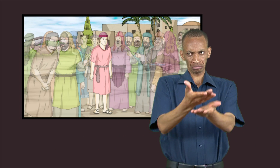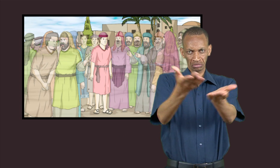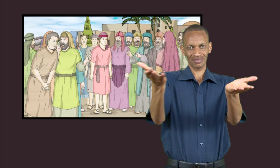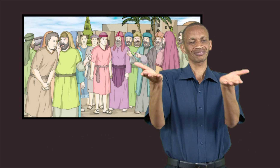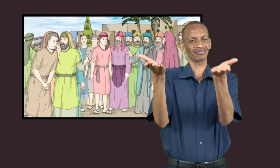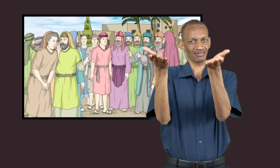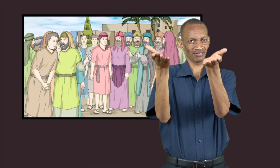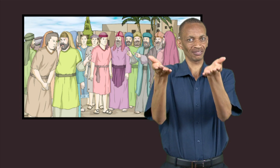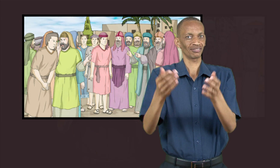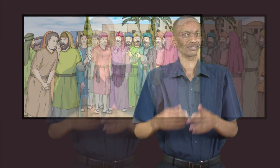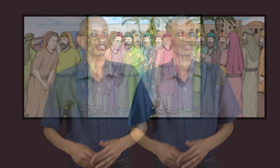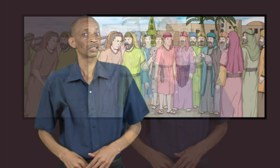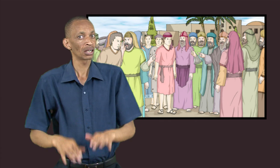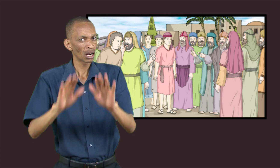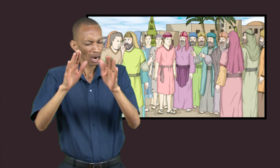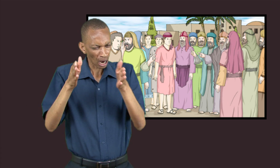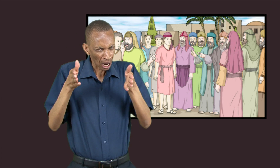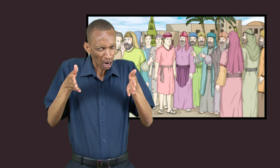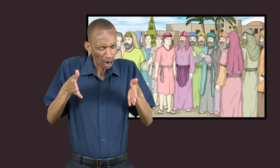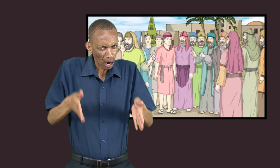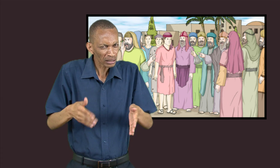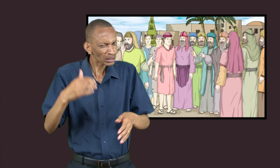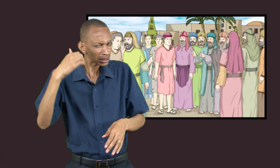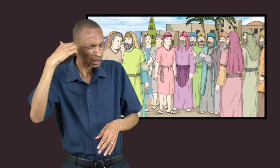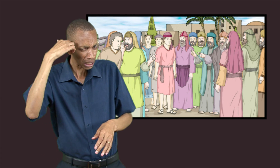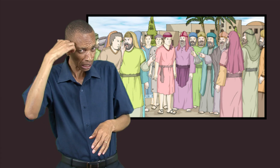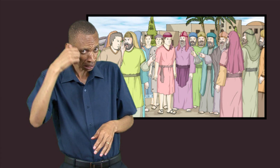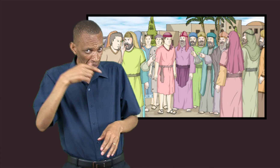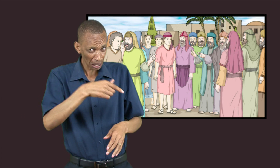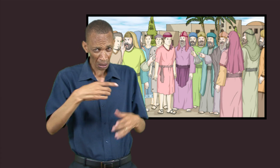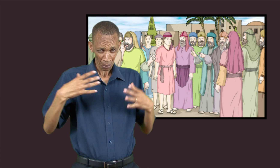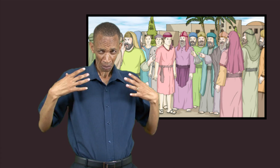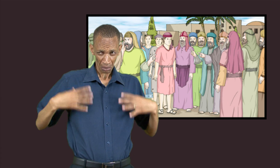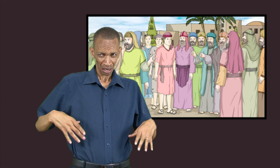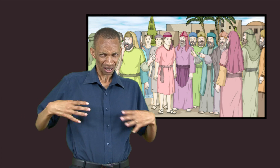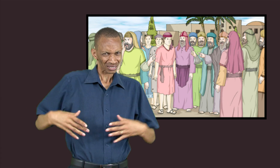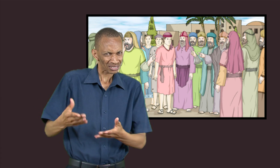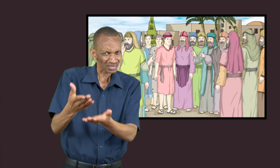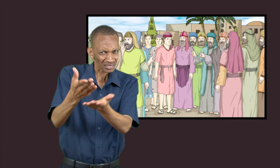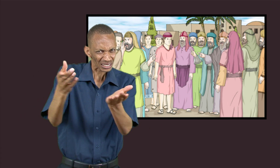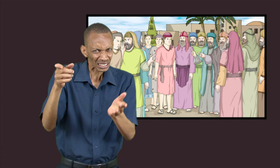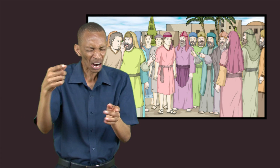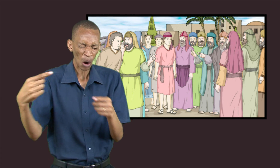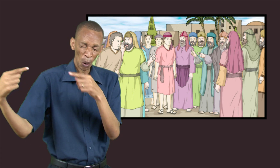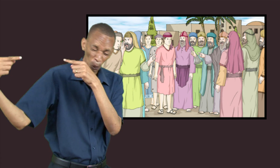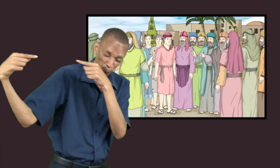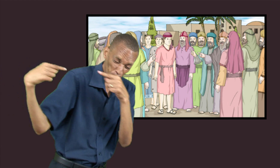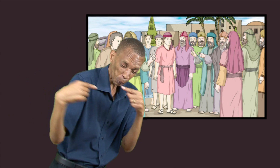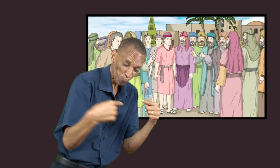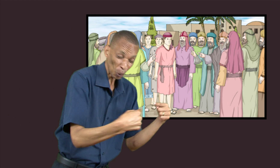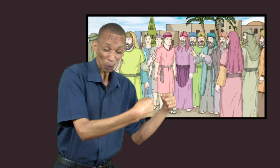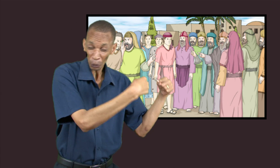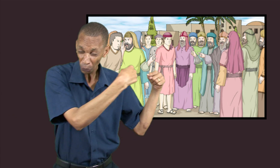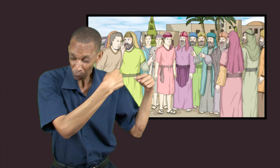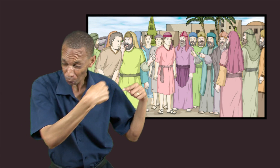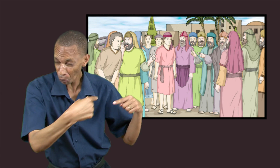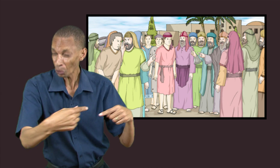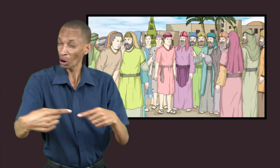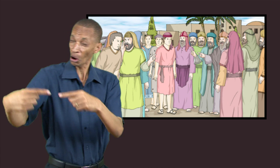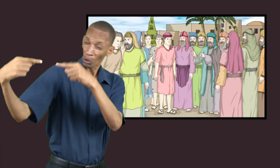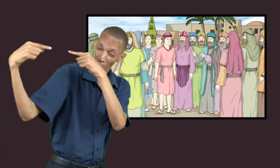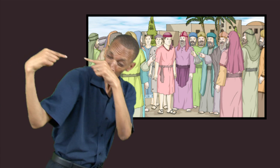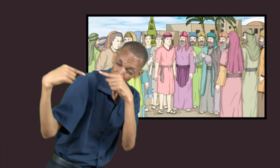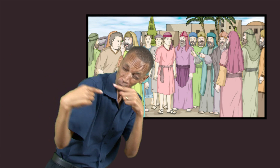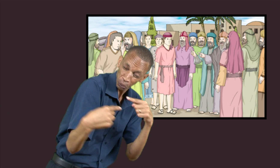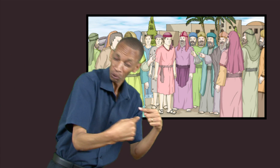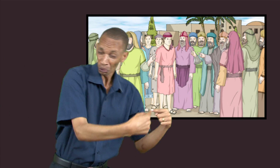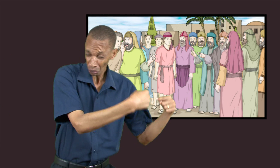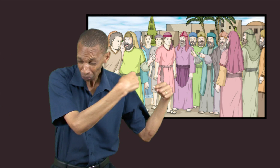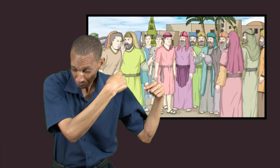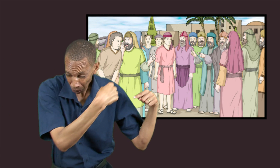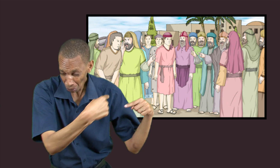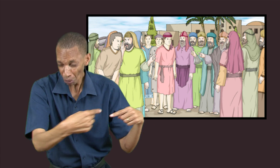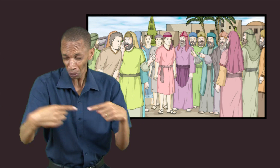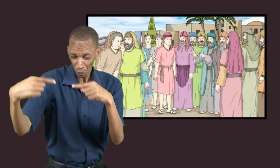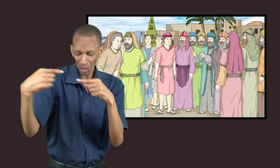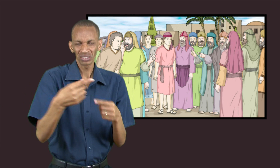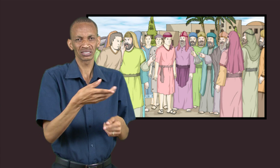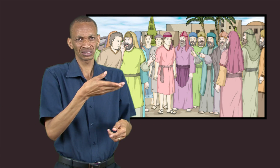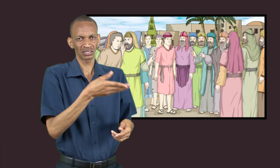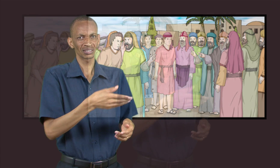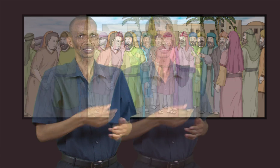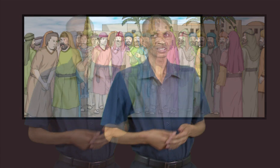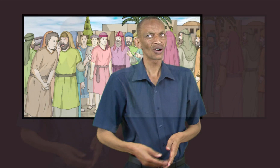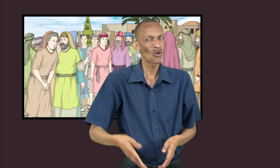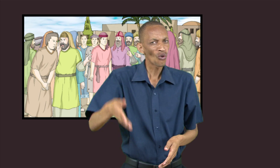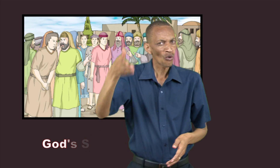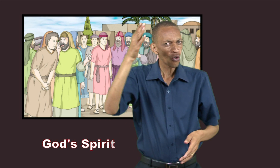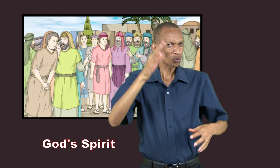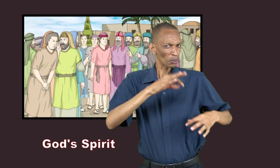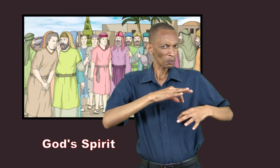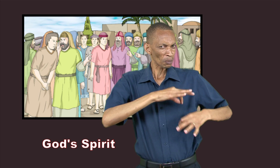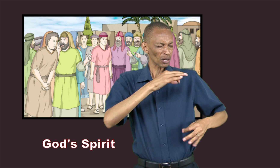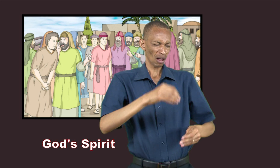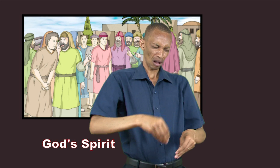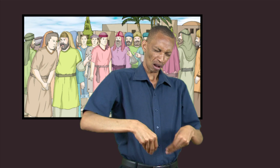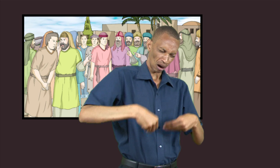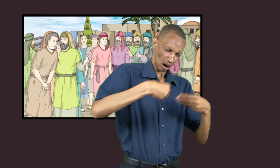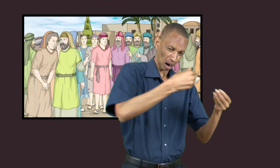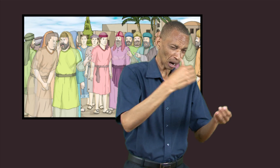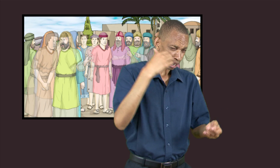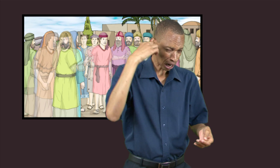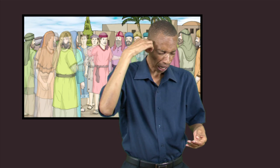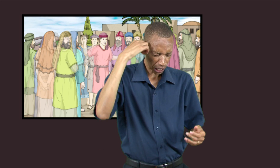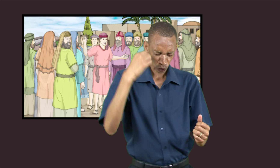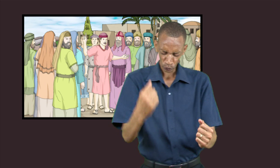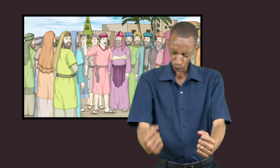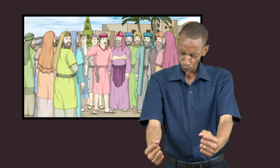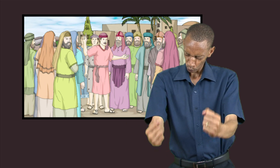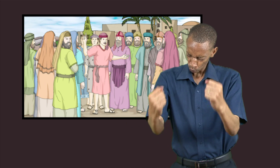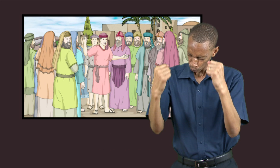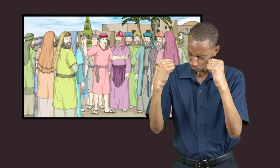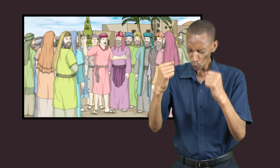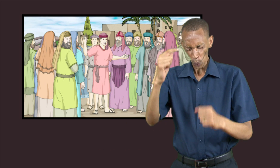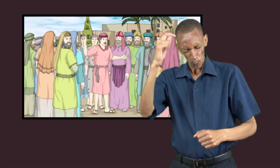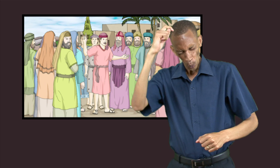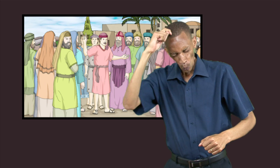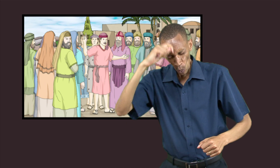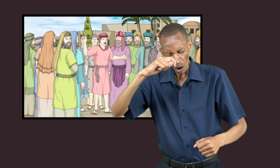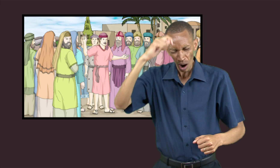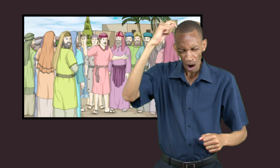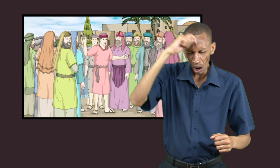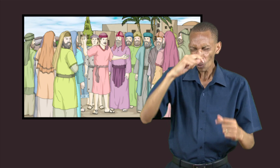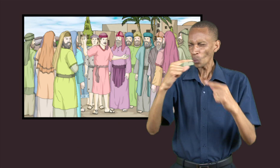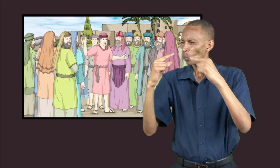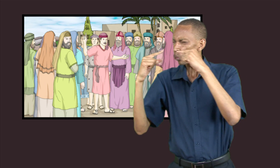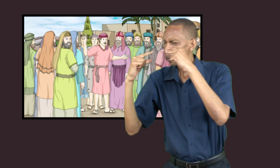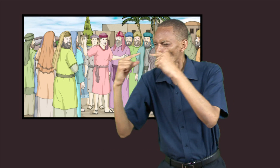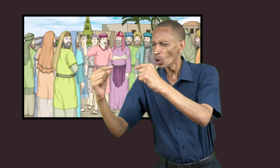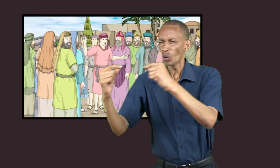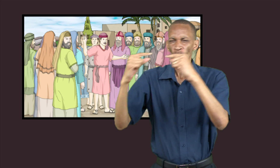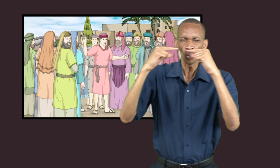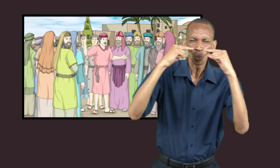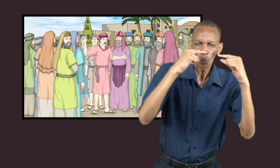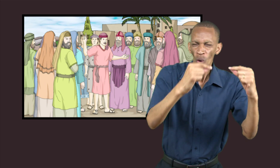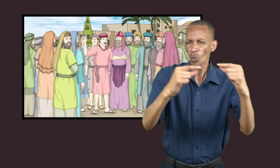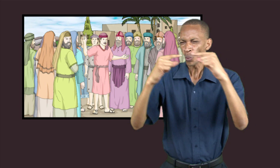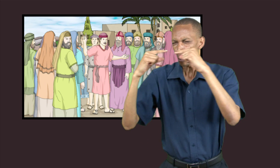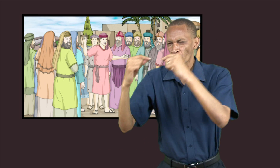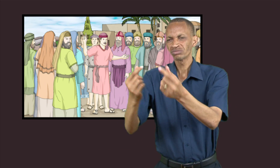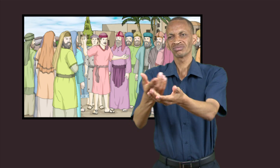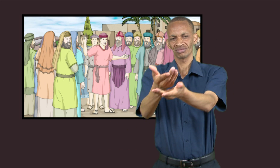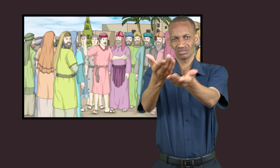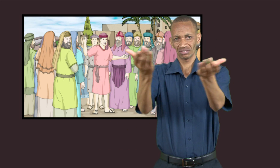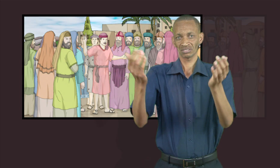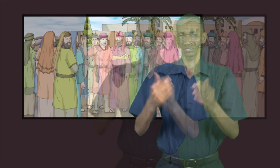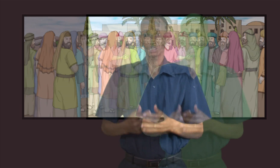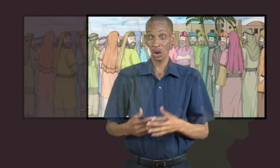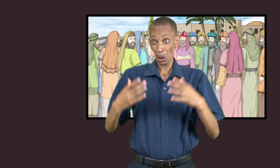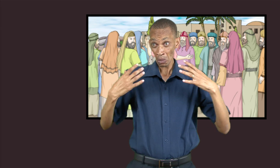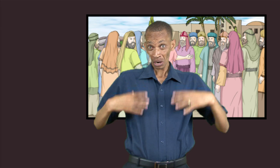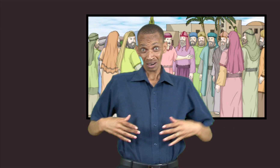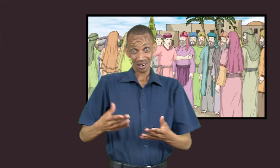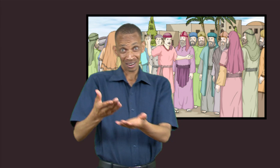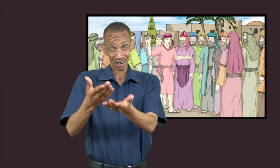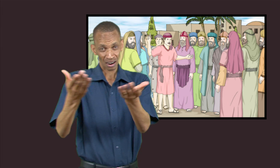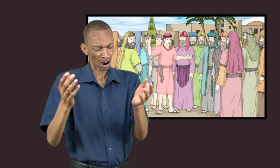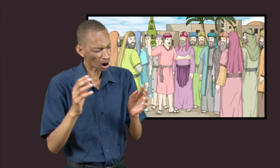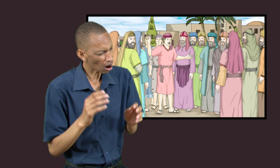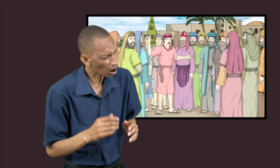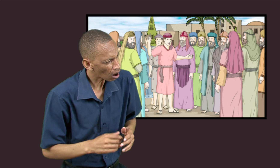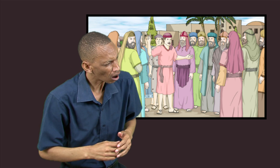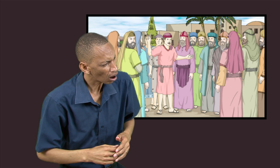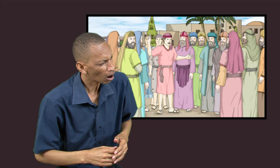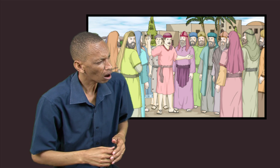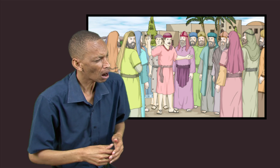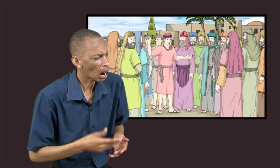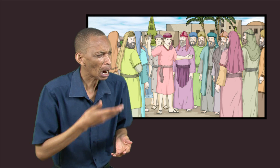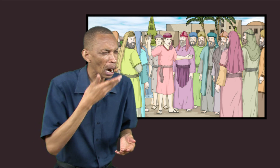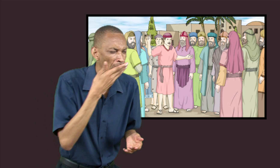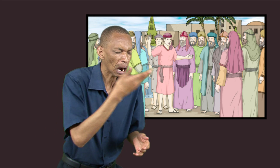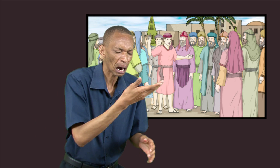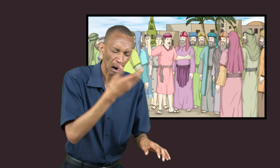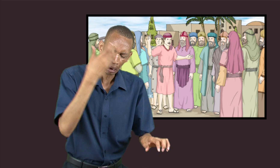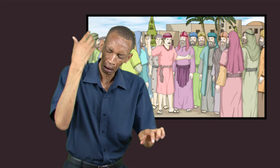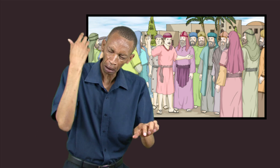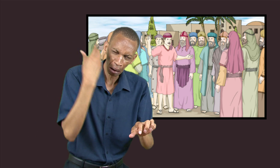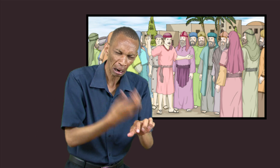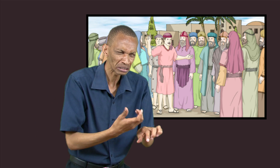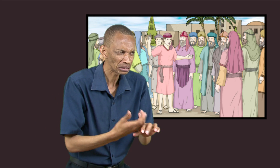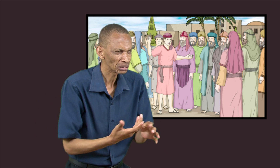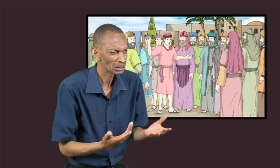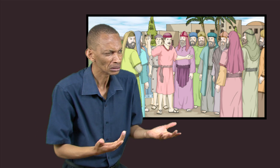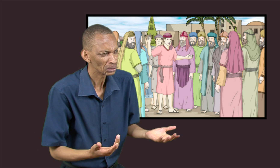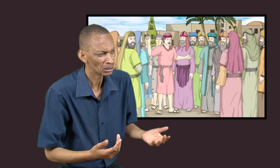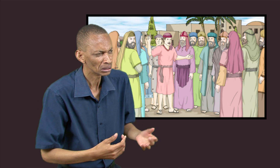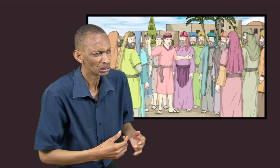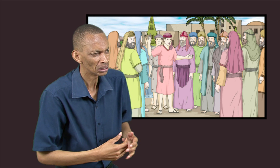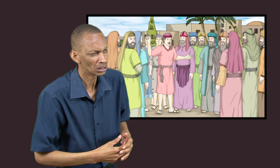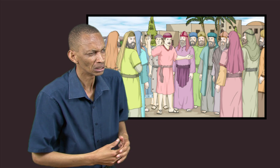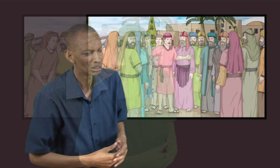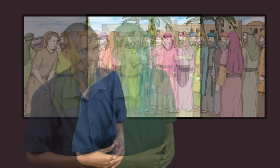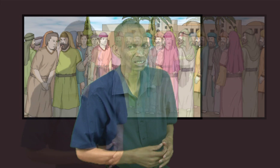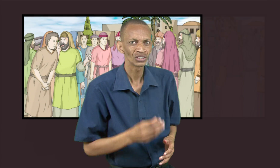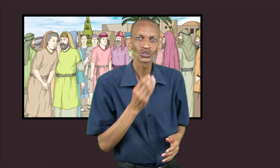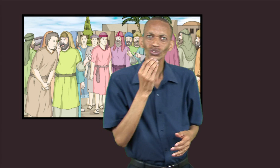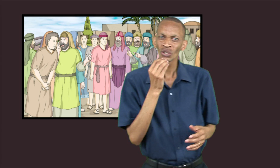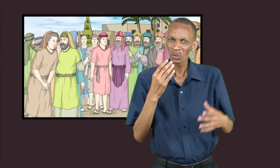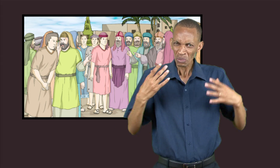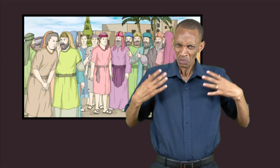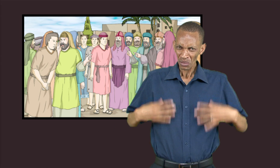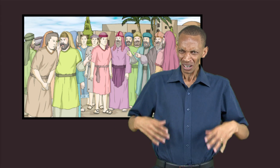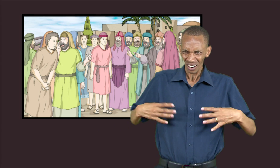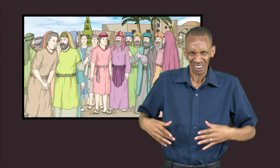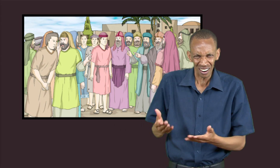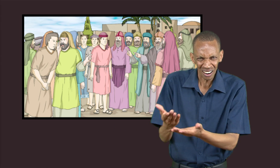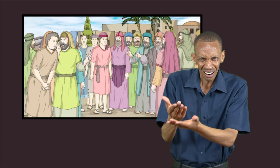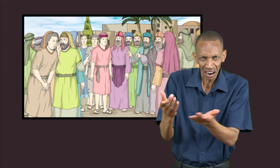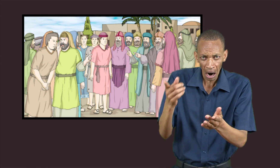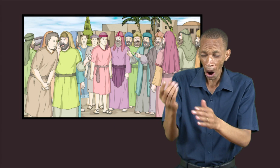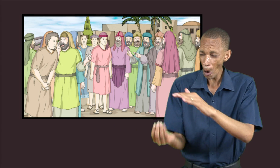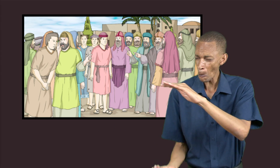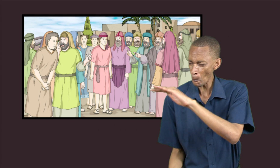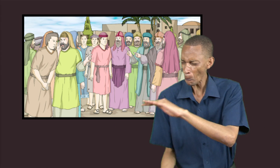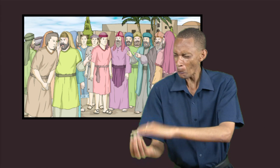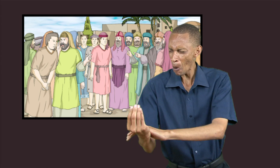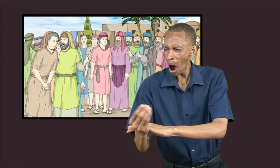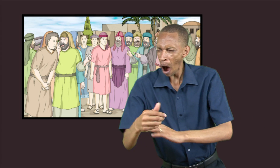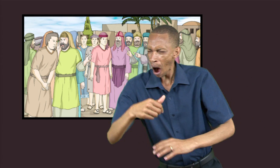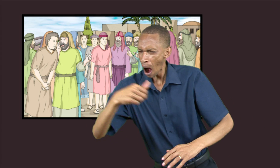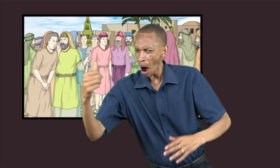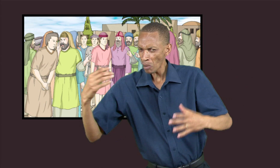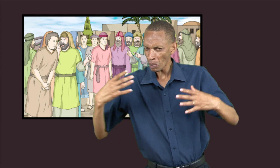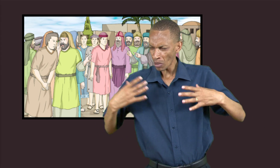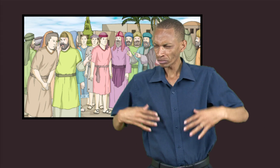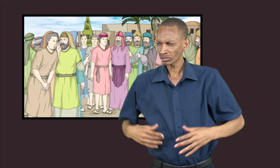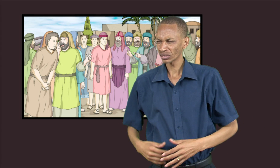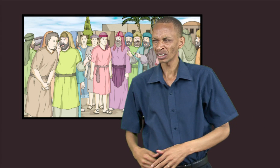They began to argue with Stephen, but they could not stand up to his wisdom or the Spirit by whom he spoke.